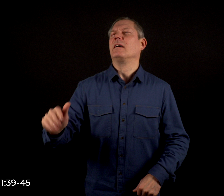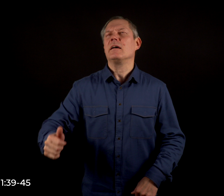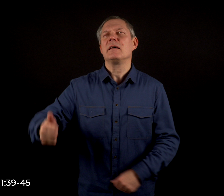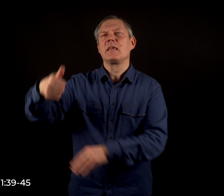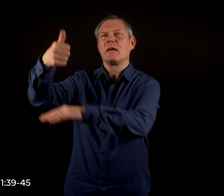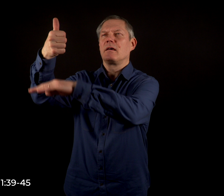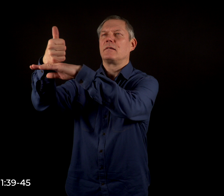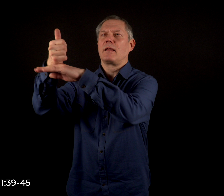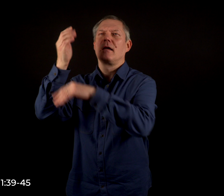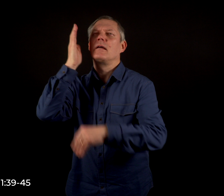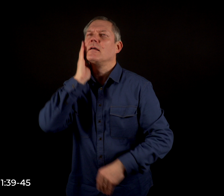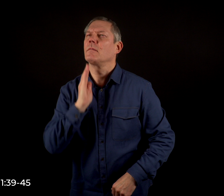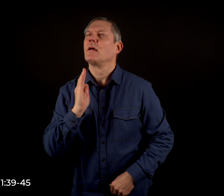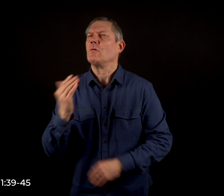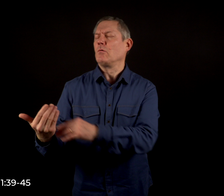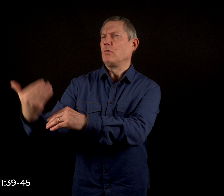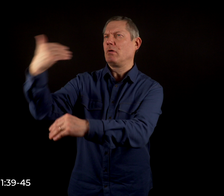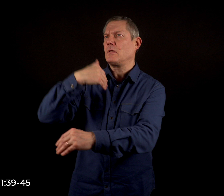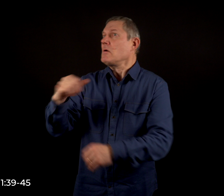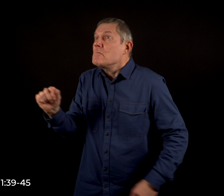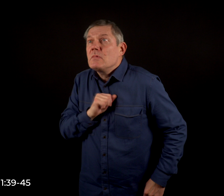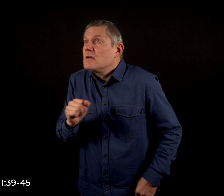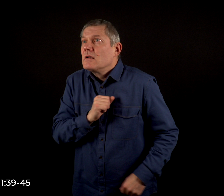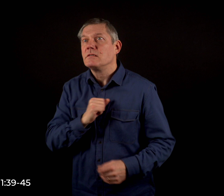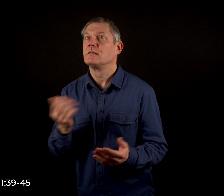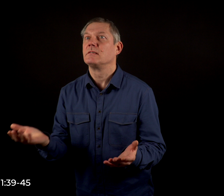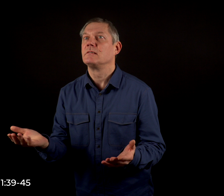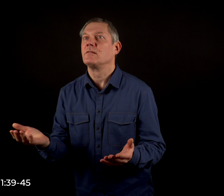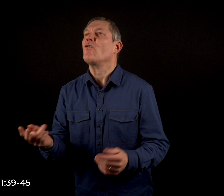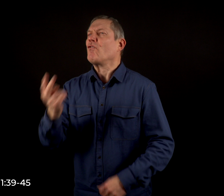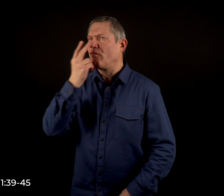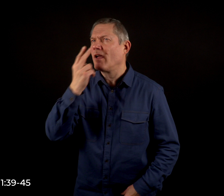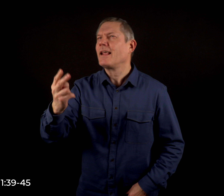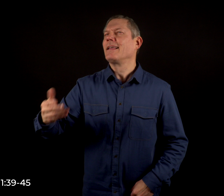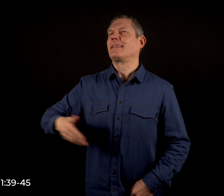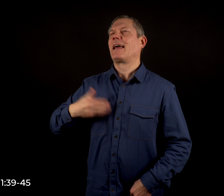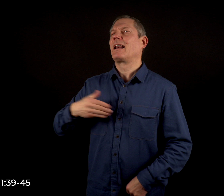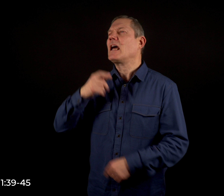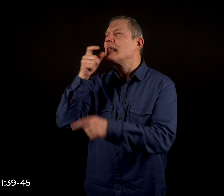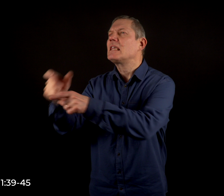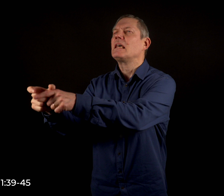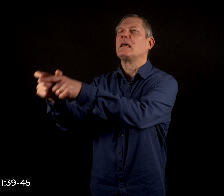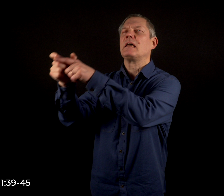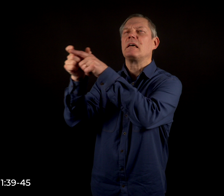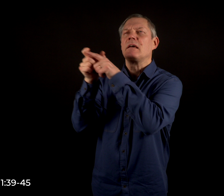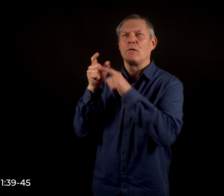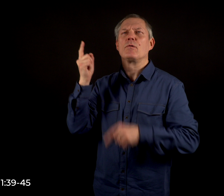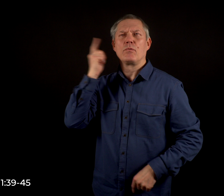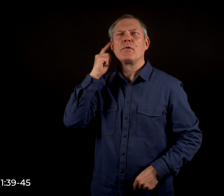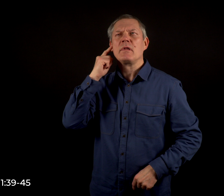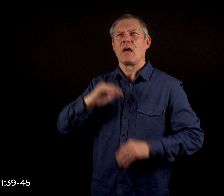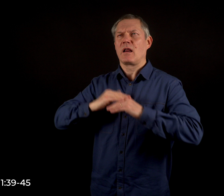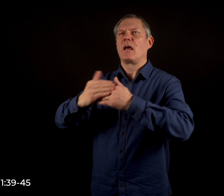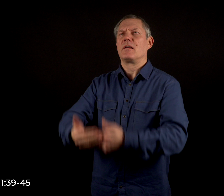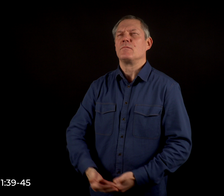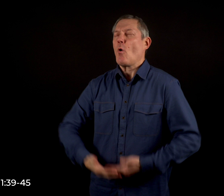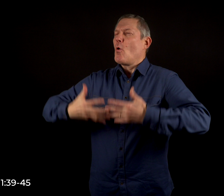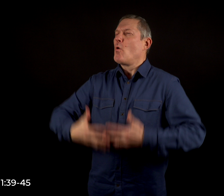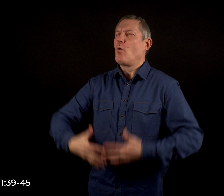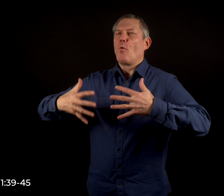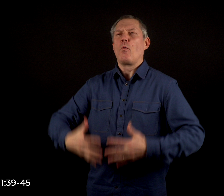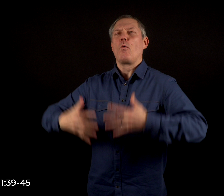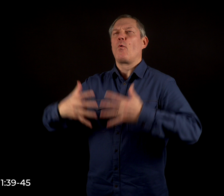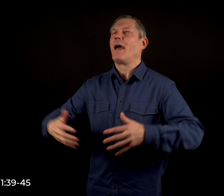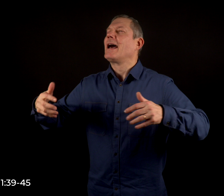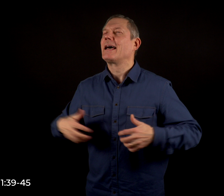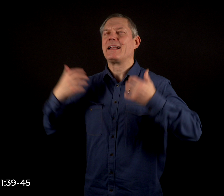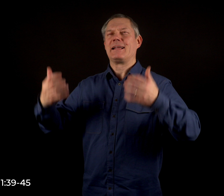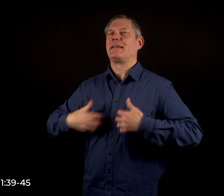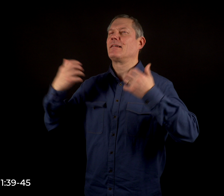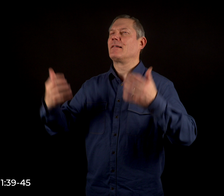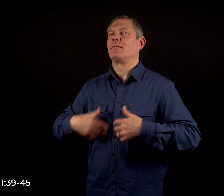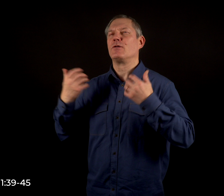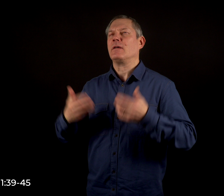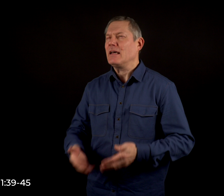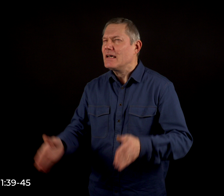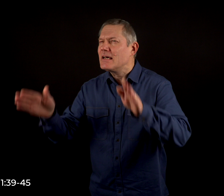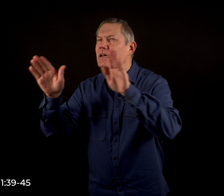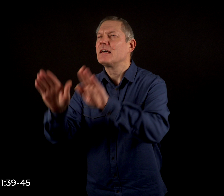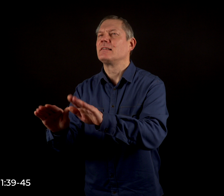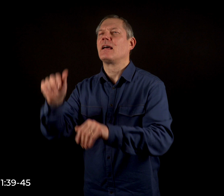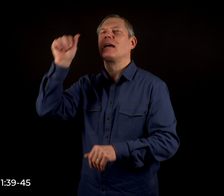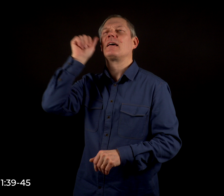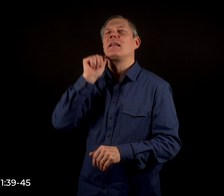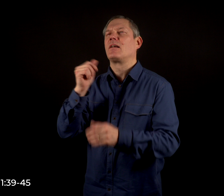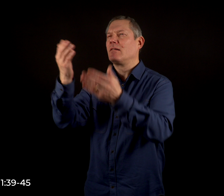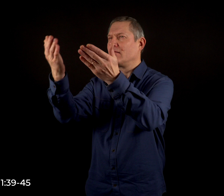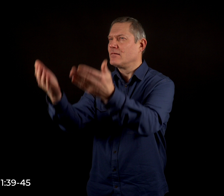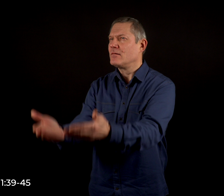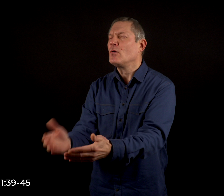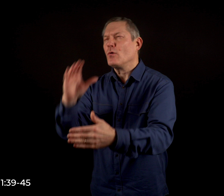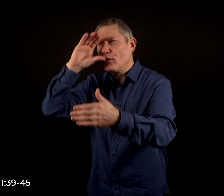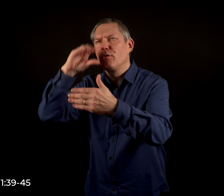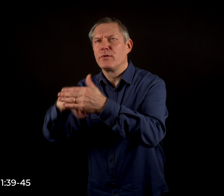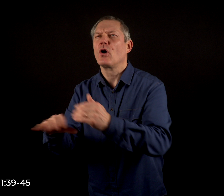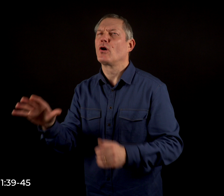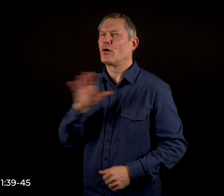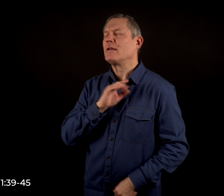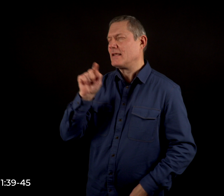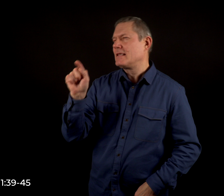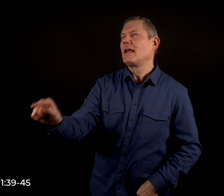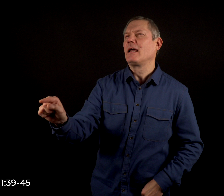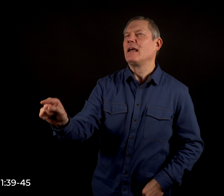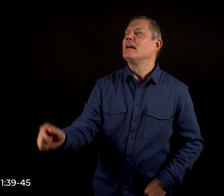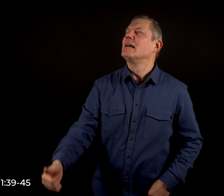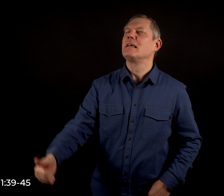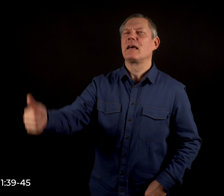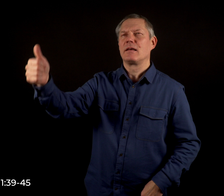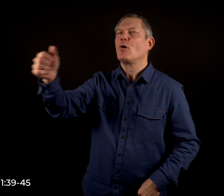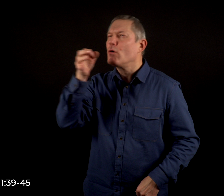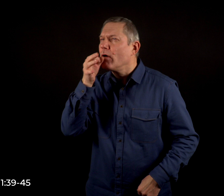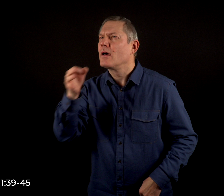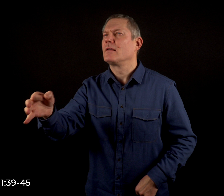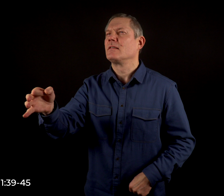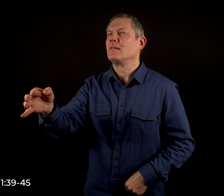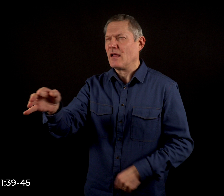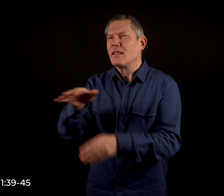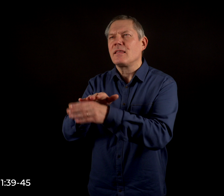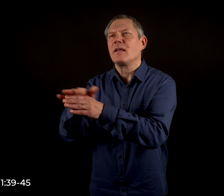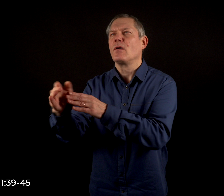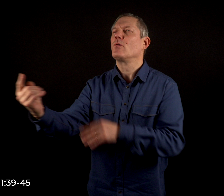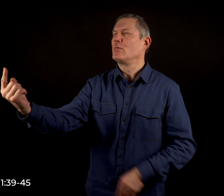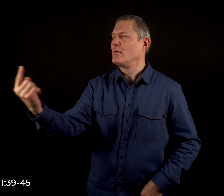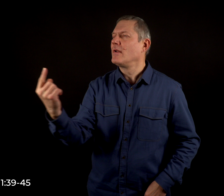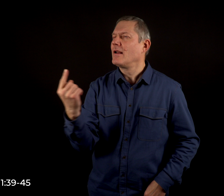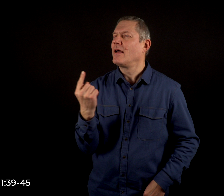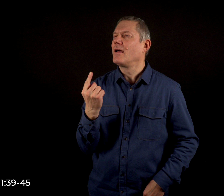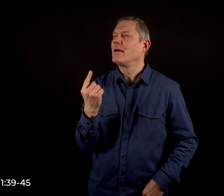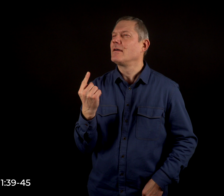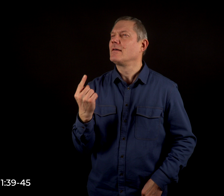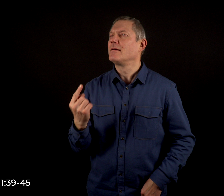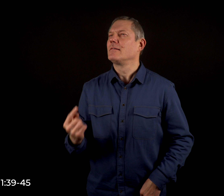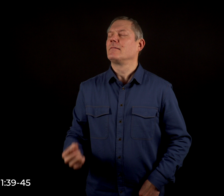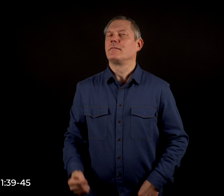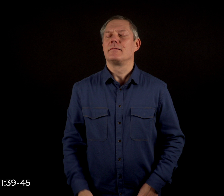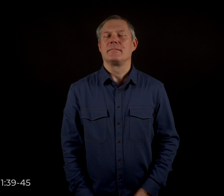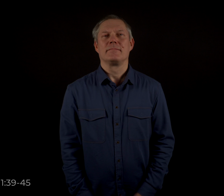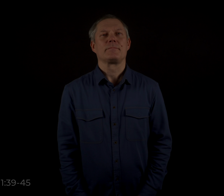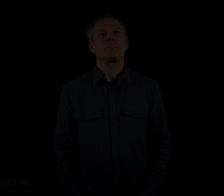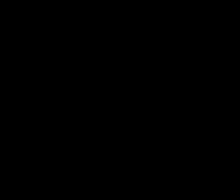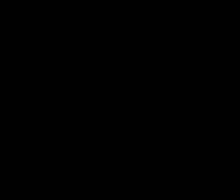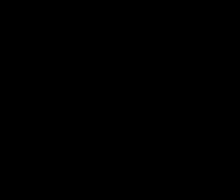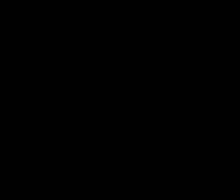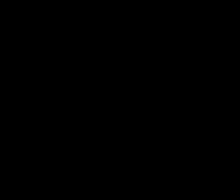For as soon as the sound of your greeting reached my ears, the baby in my womb leaped for joy. Blessed is she who has believed that the Lord’s word to her will be fulfilled.”